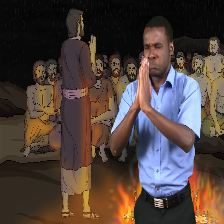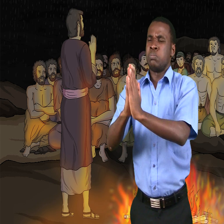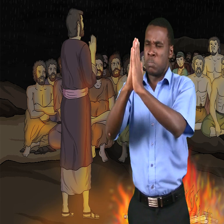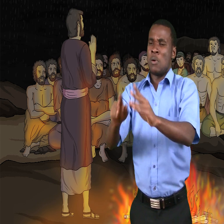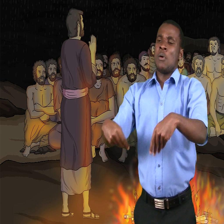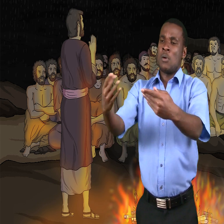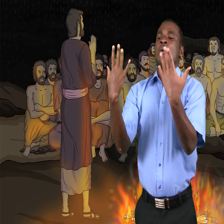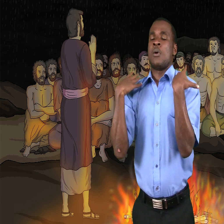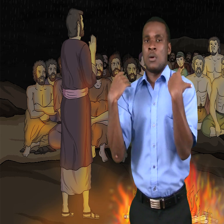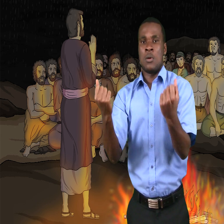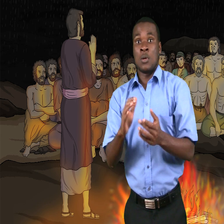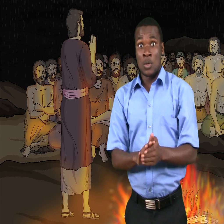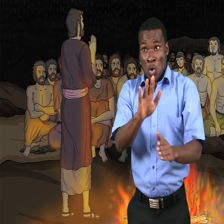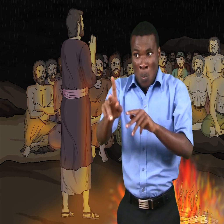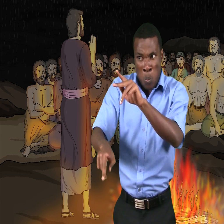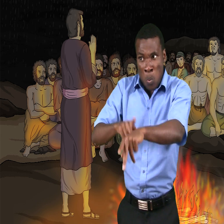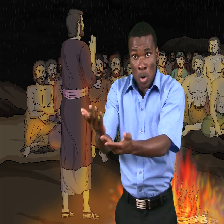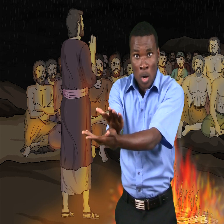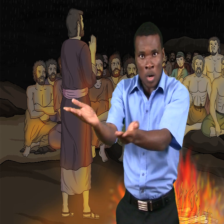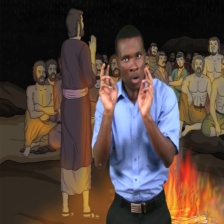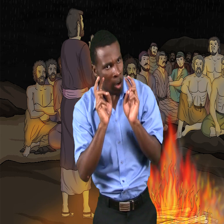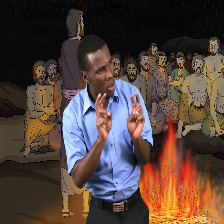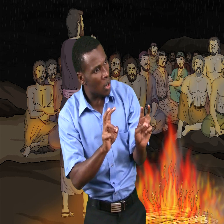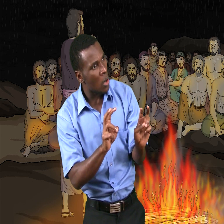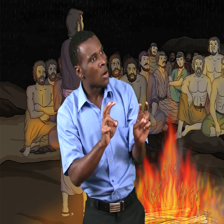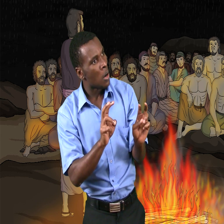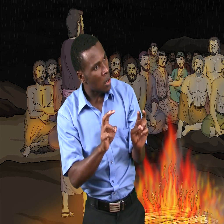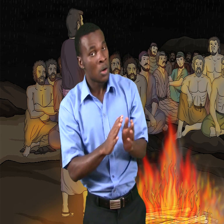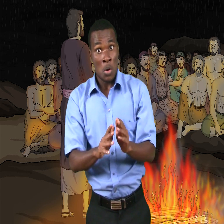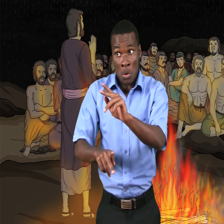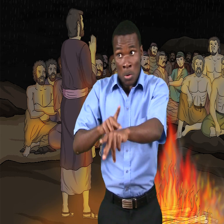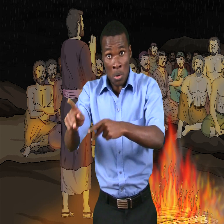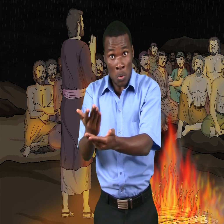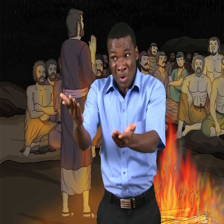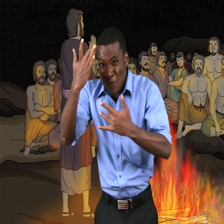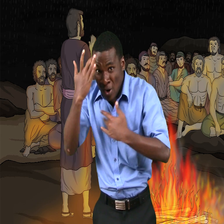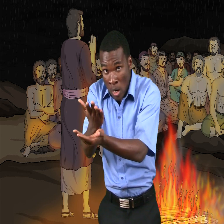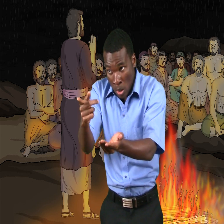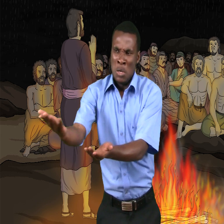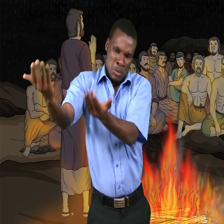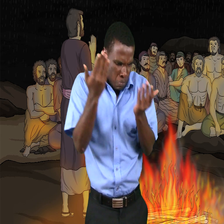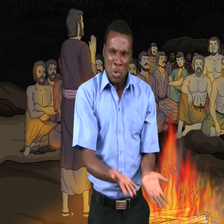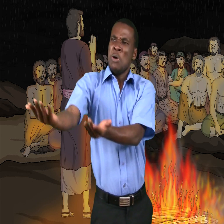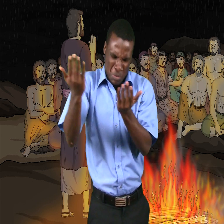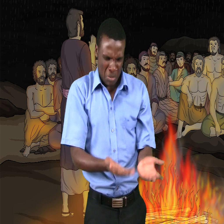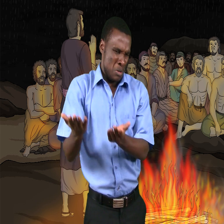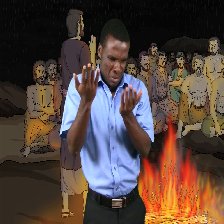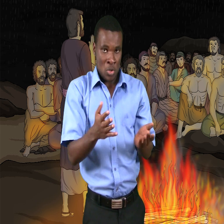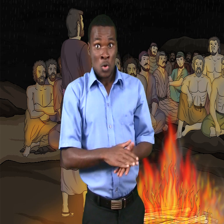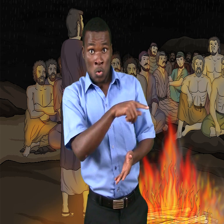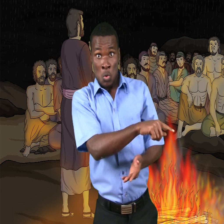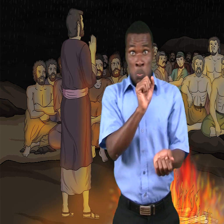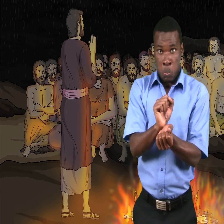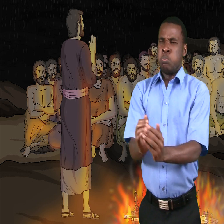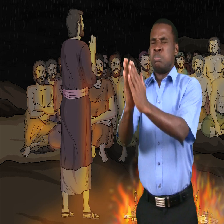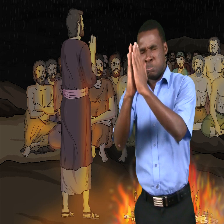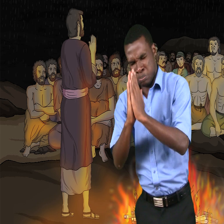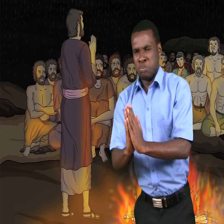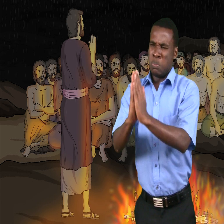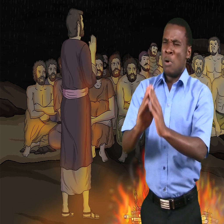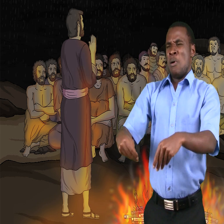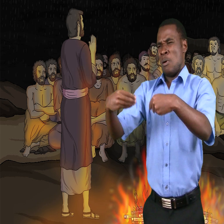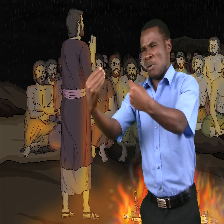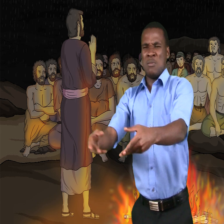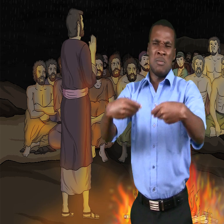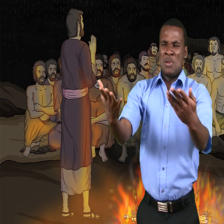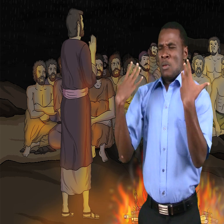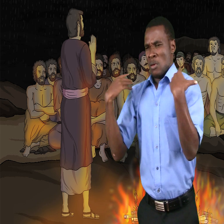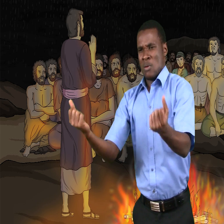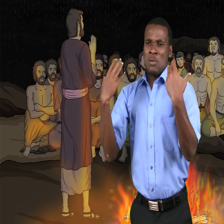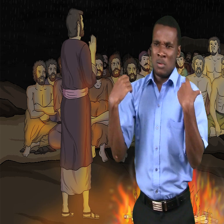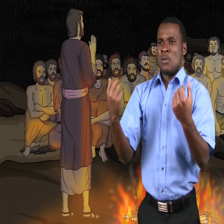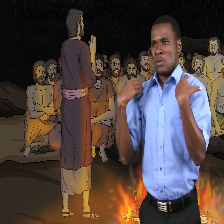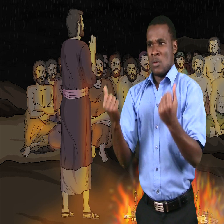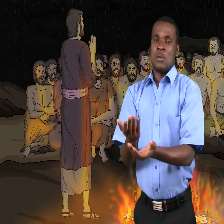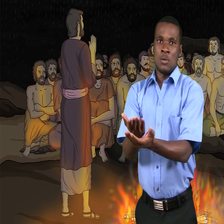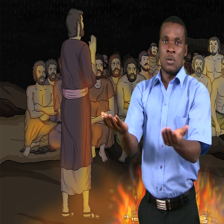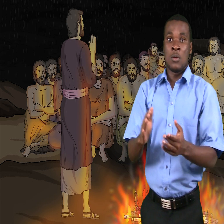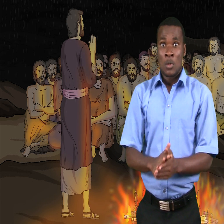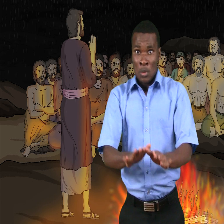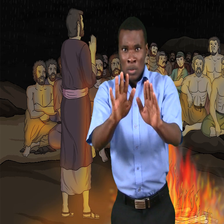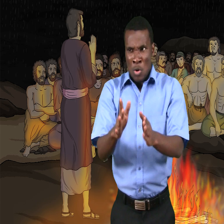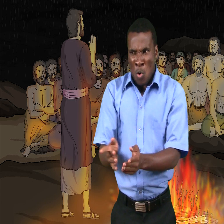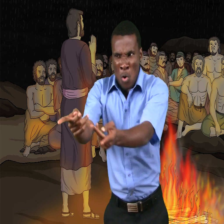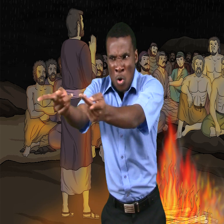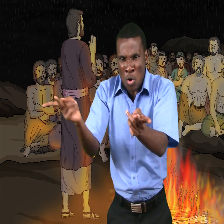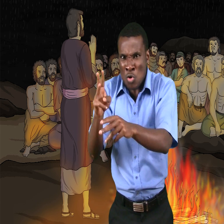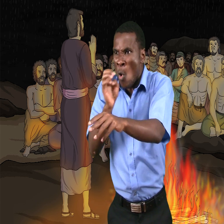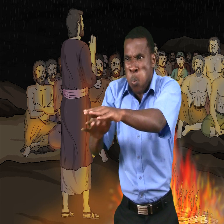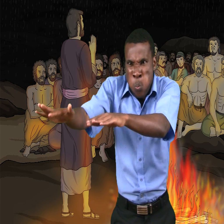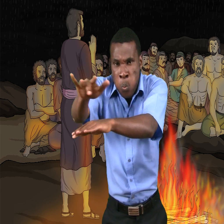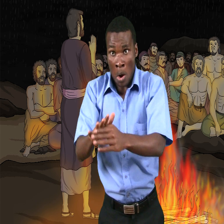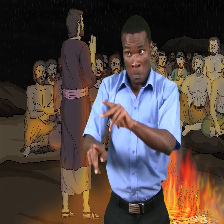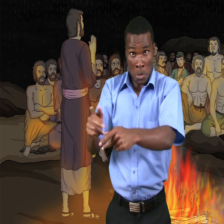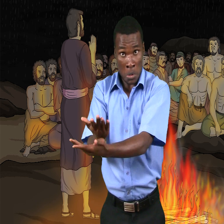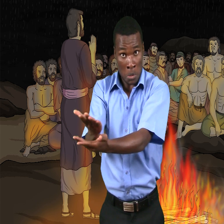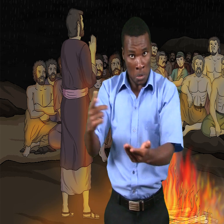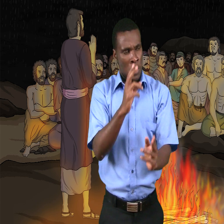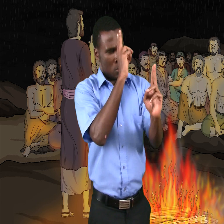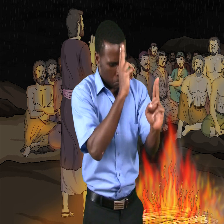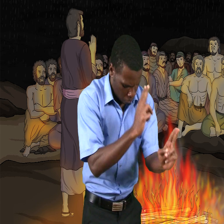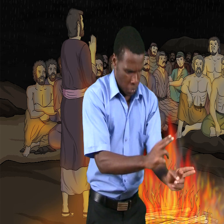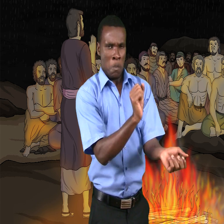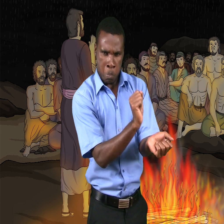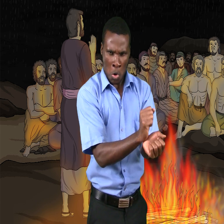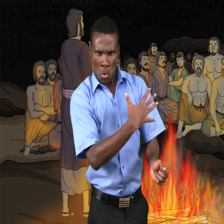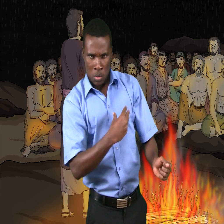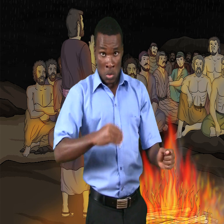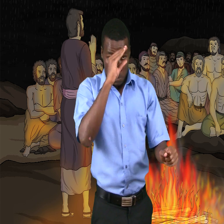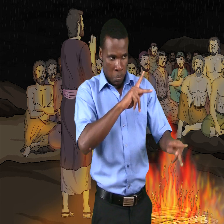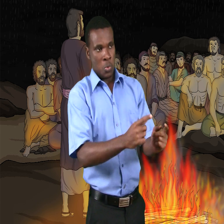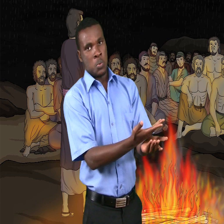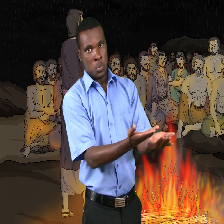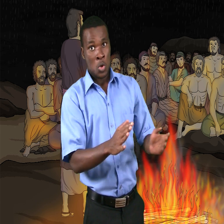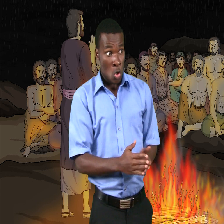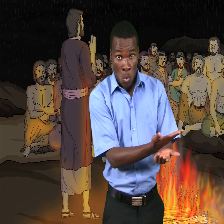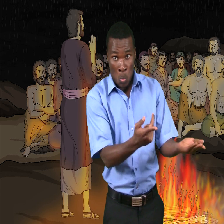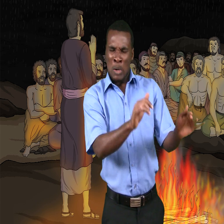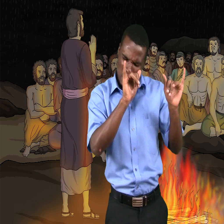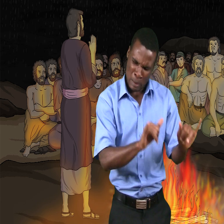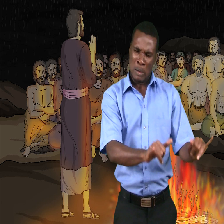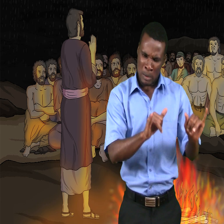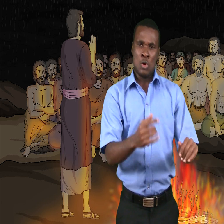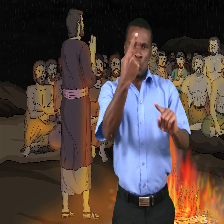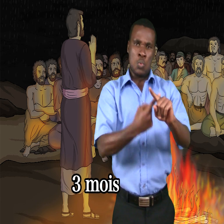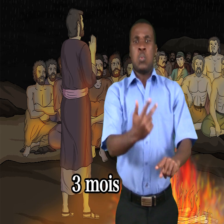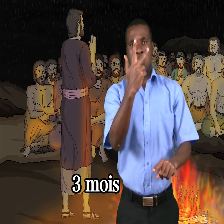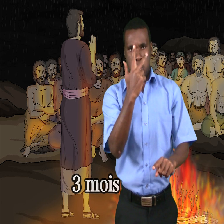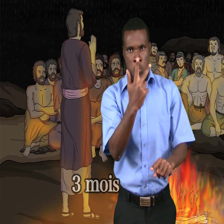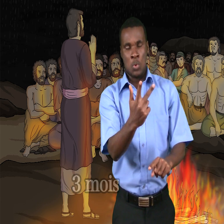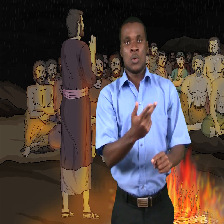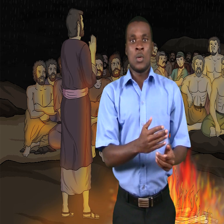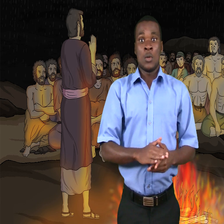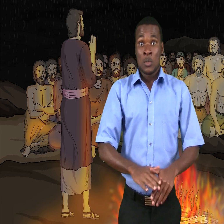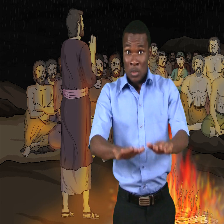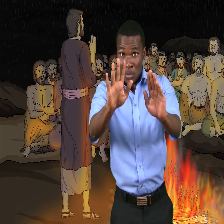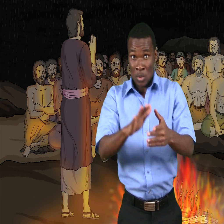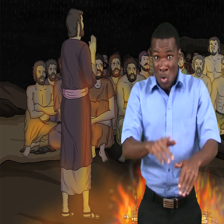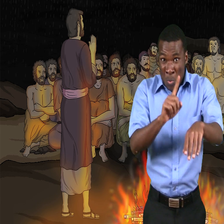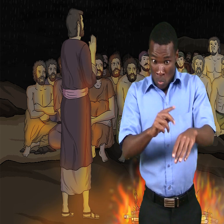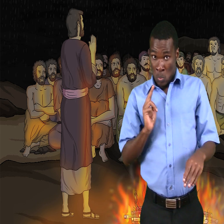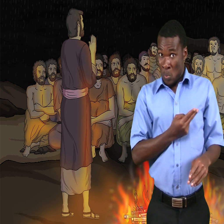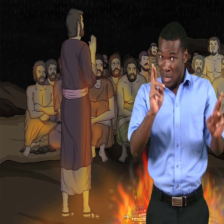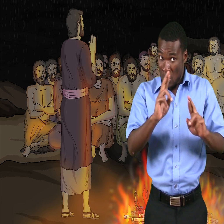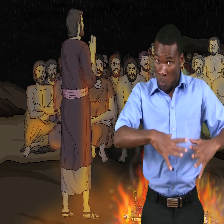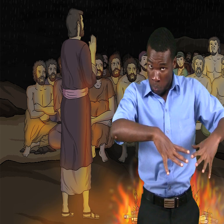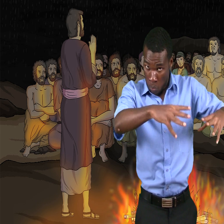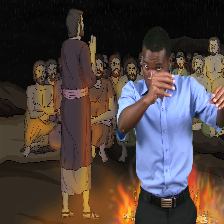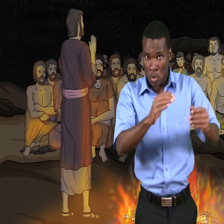Paul went in to see him, and after praying and placing his hands on him, he healed the man.